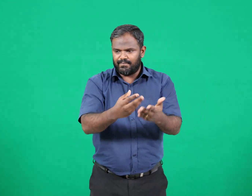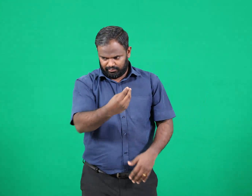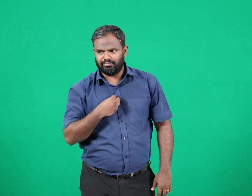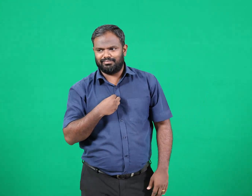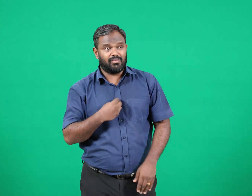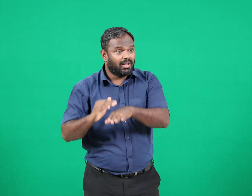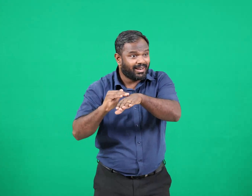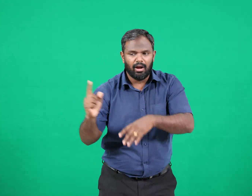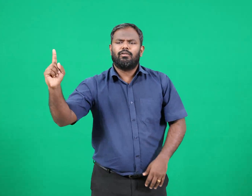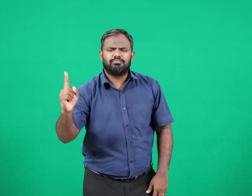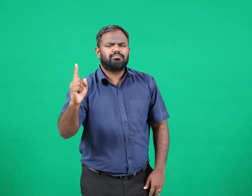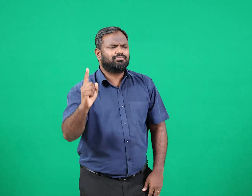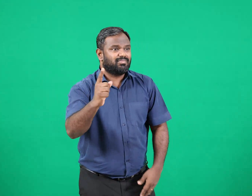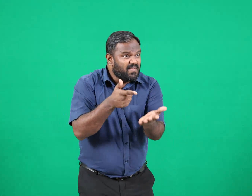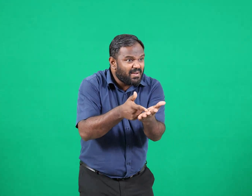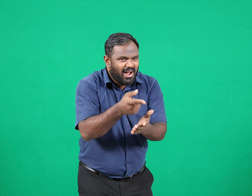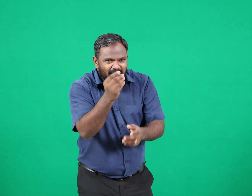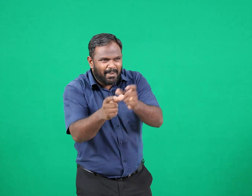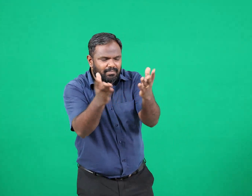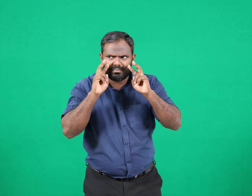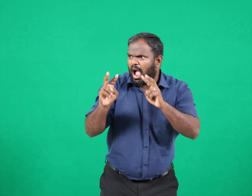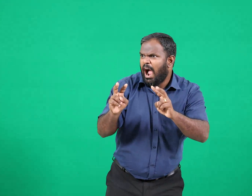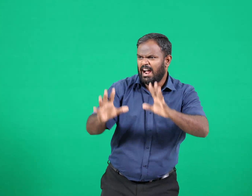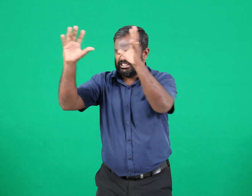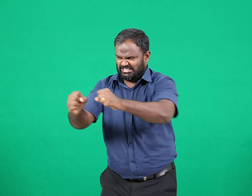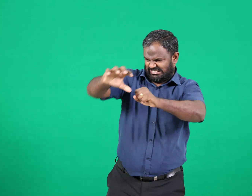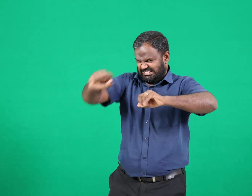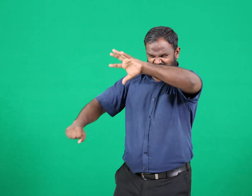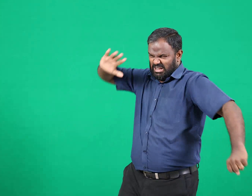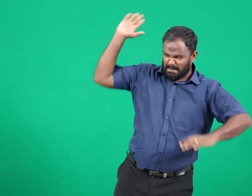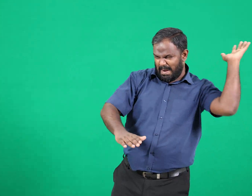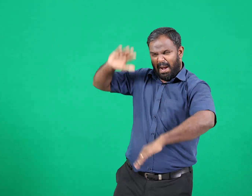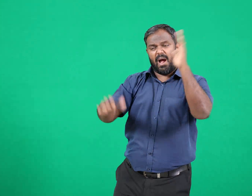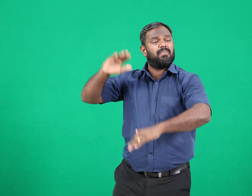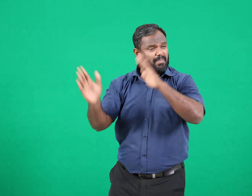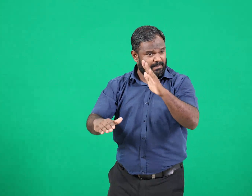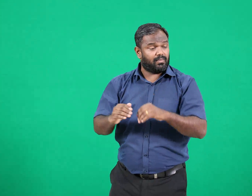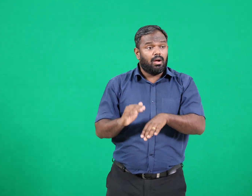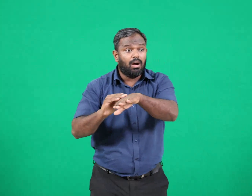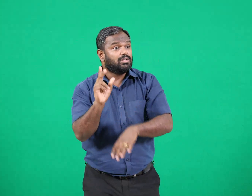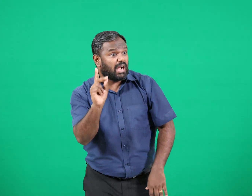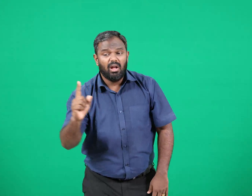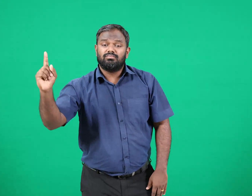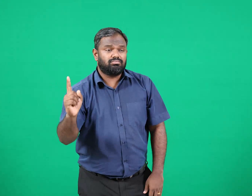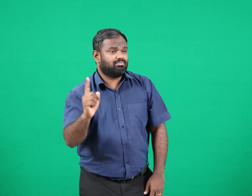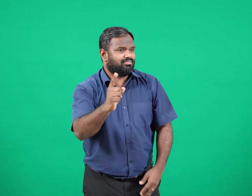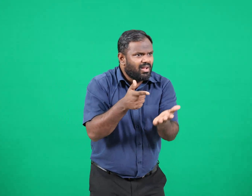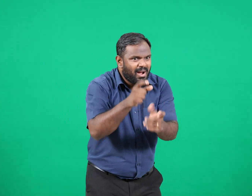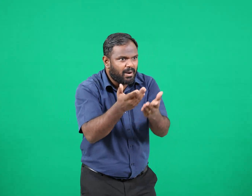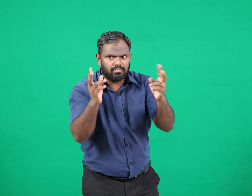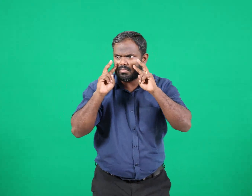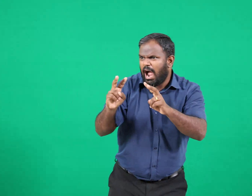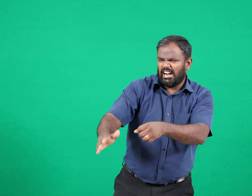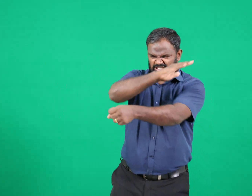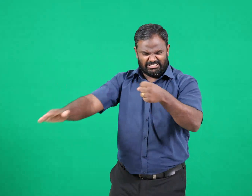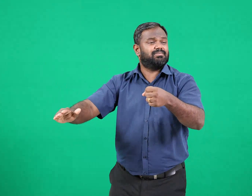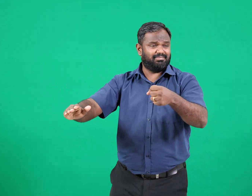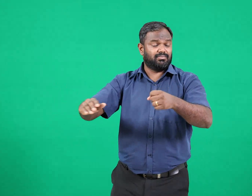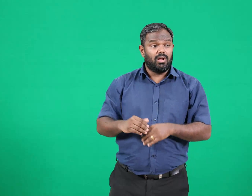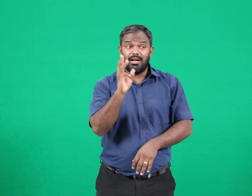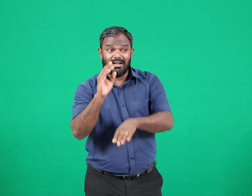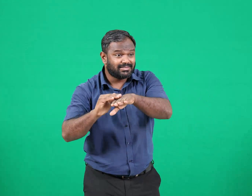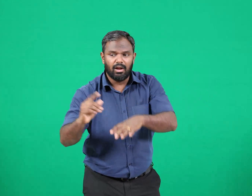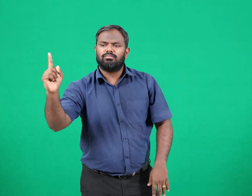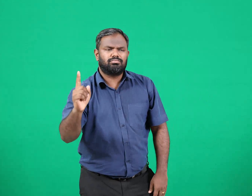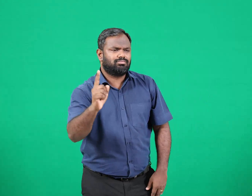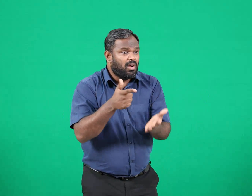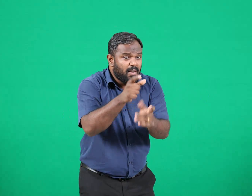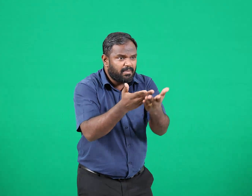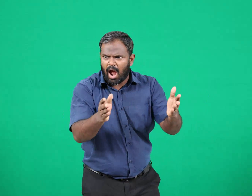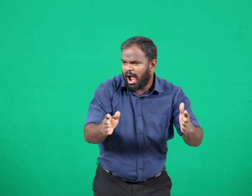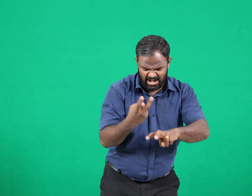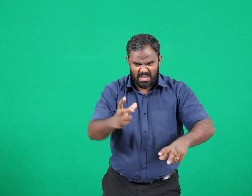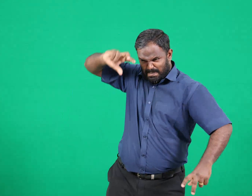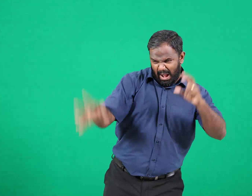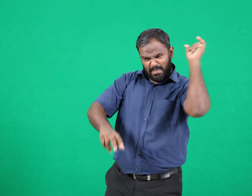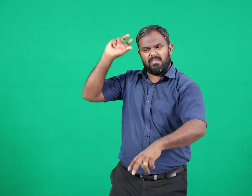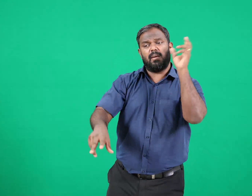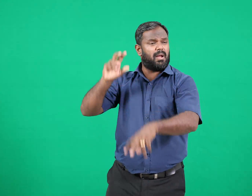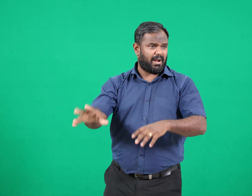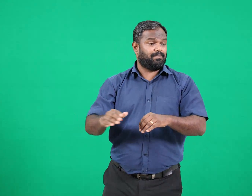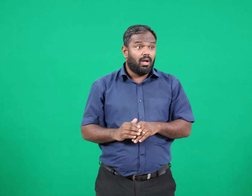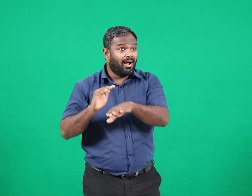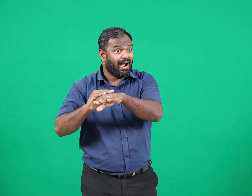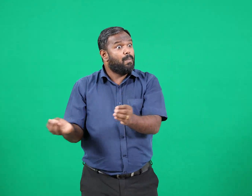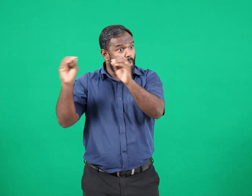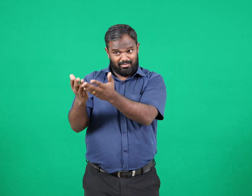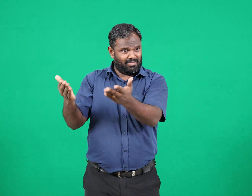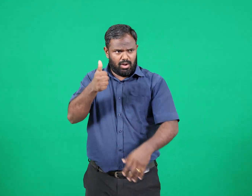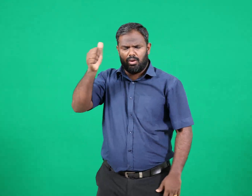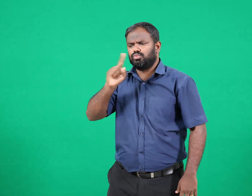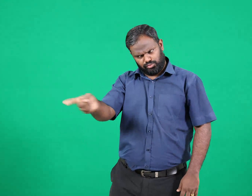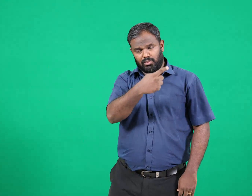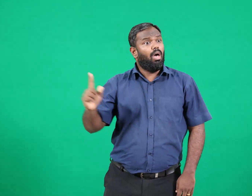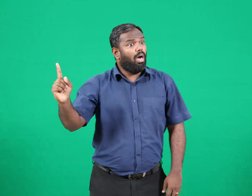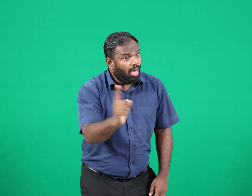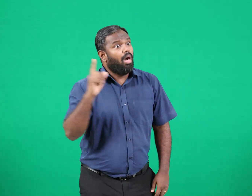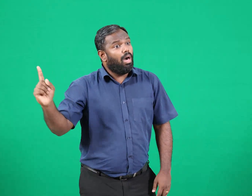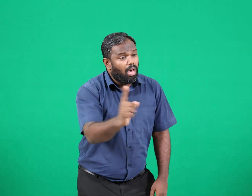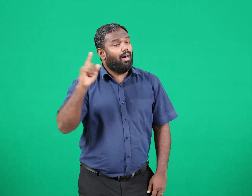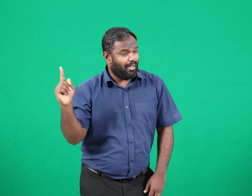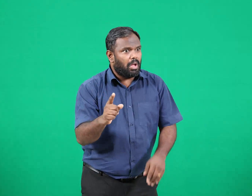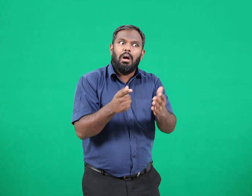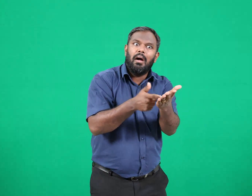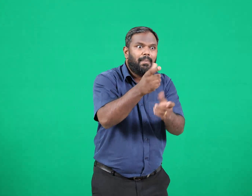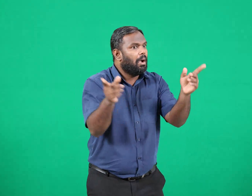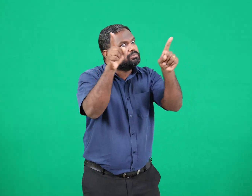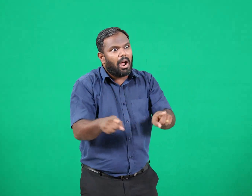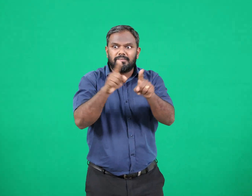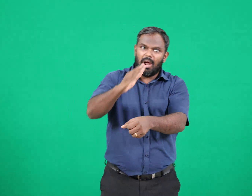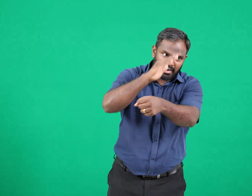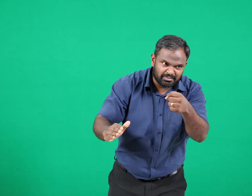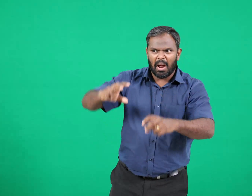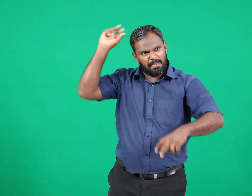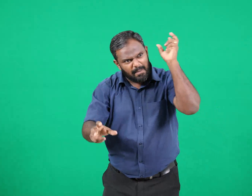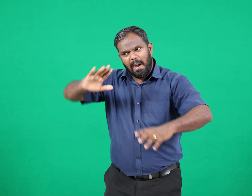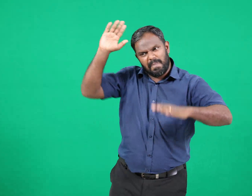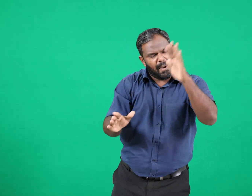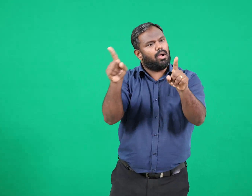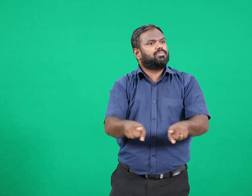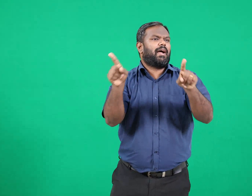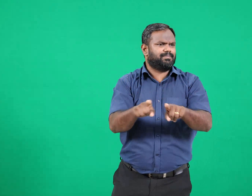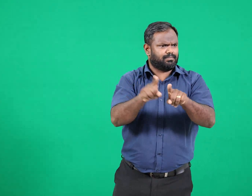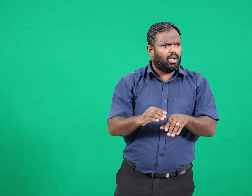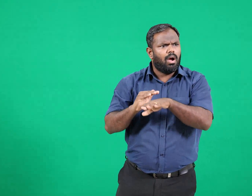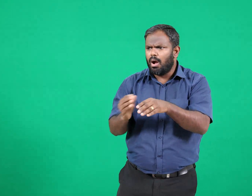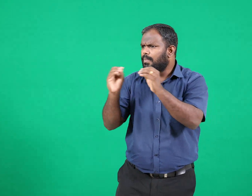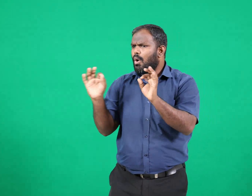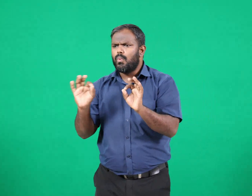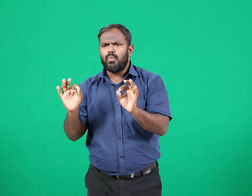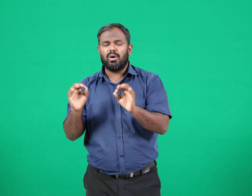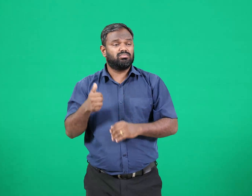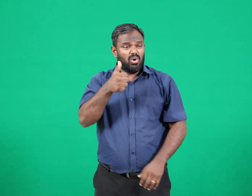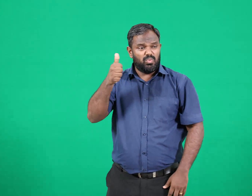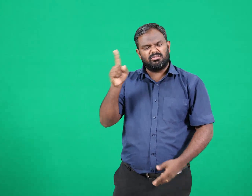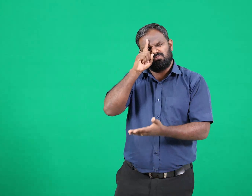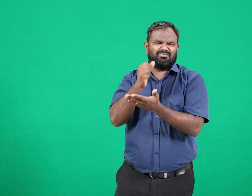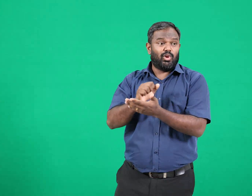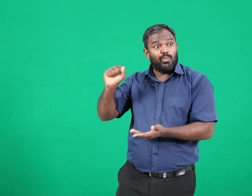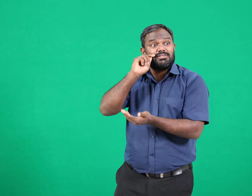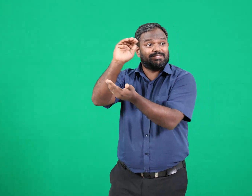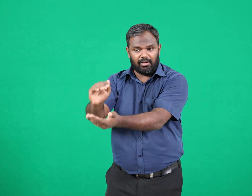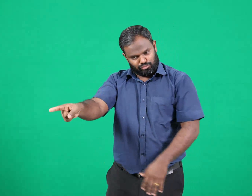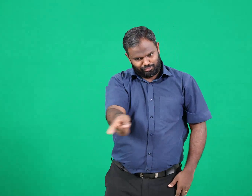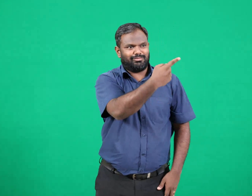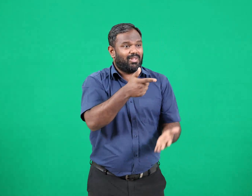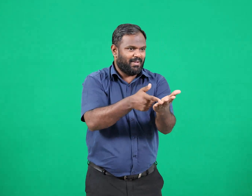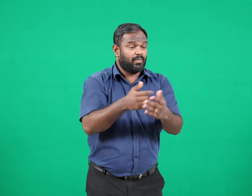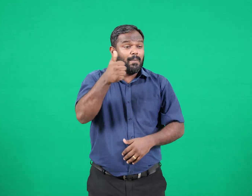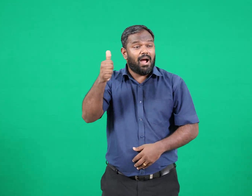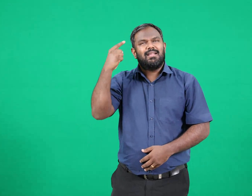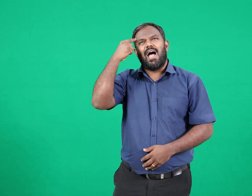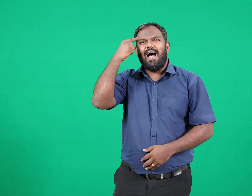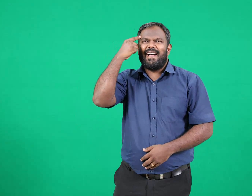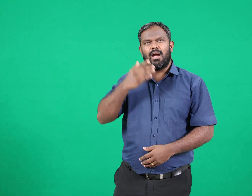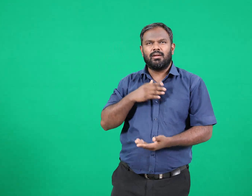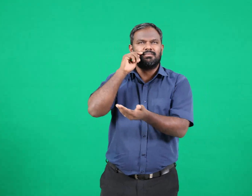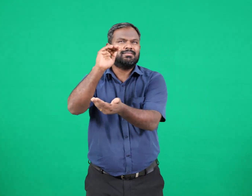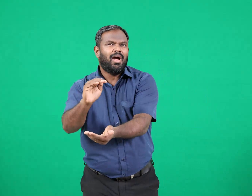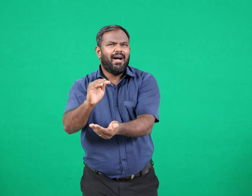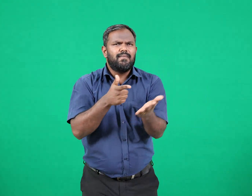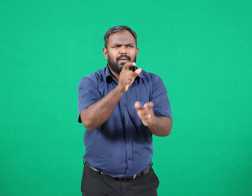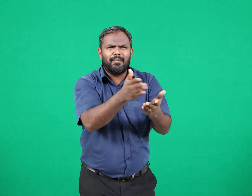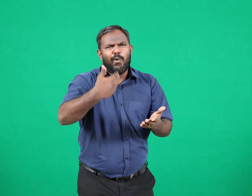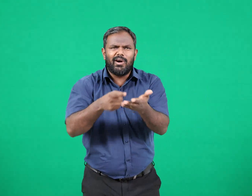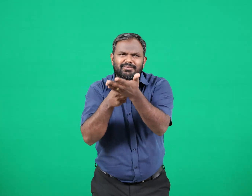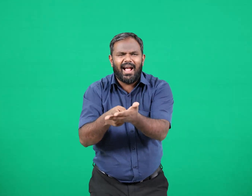Again, he sent other servants, more than the first group. But the tenants did the same to them. Finally, he sent his son to them. ' They will respect my son,' he said.